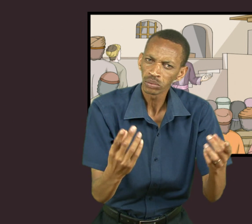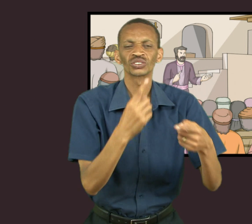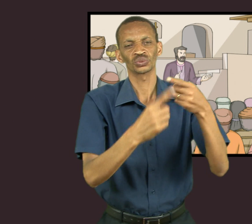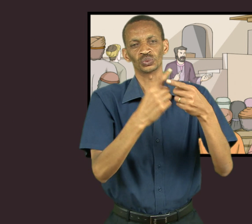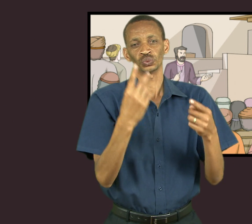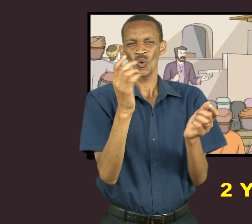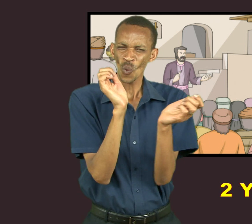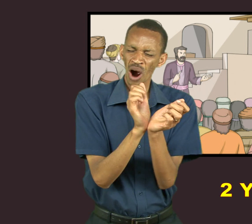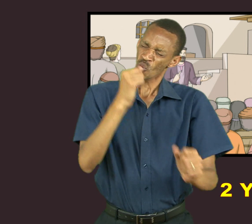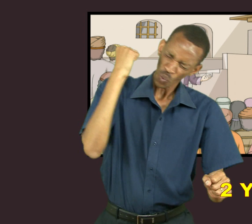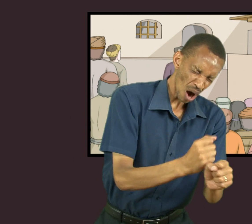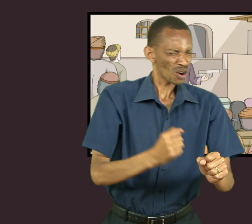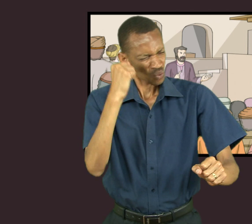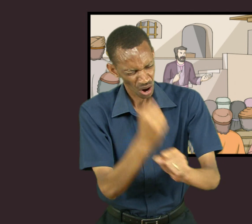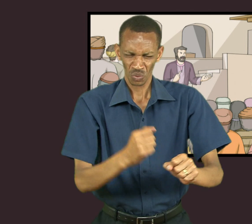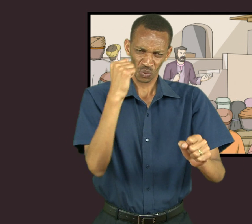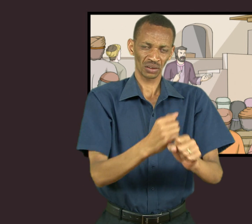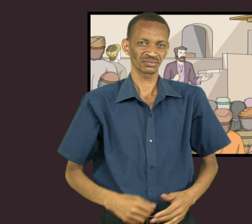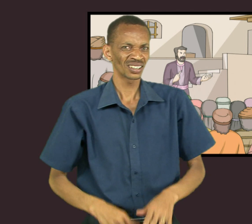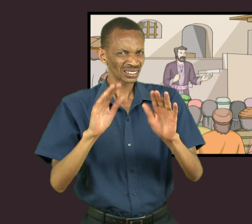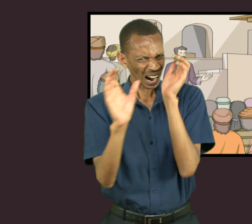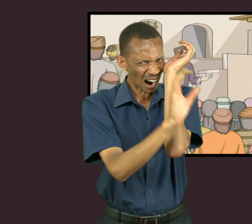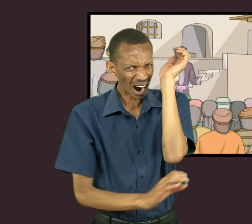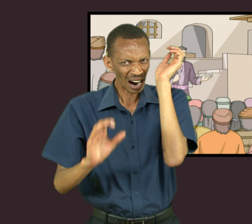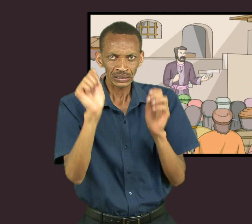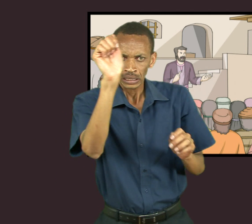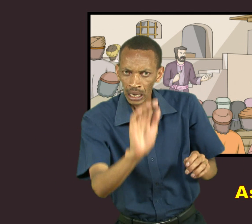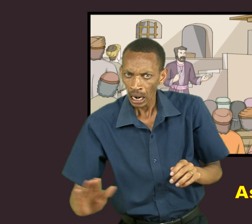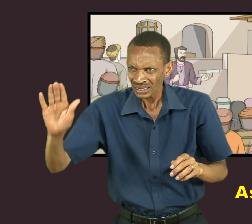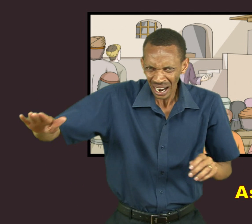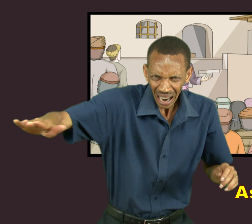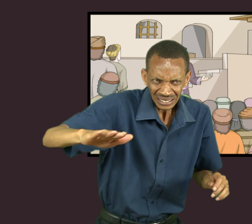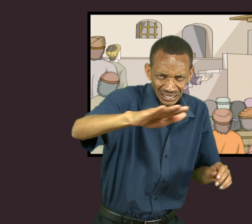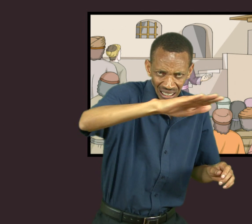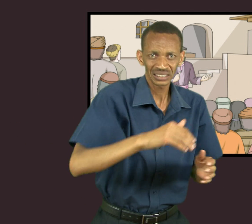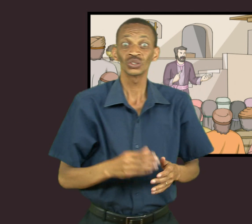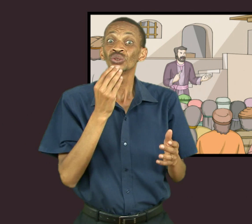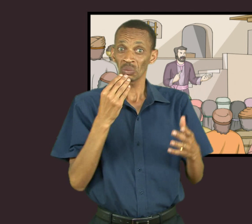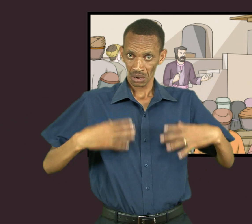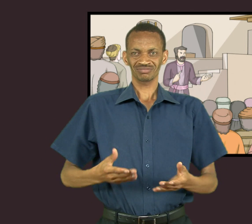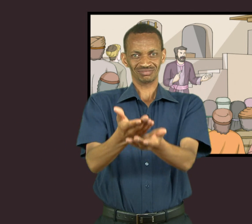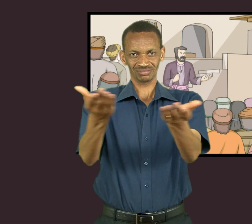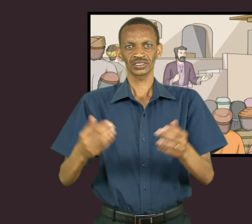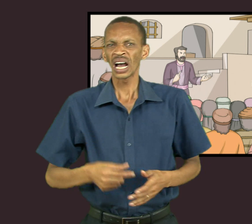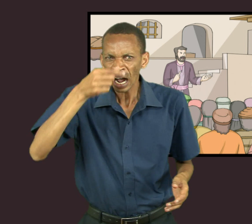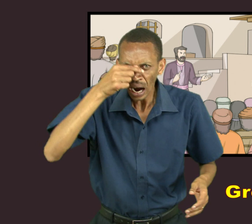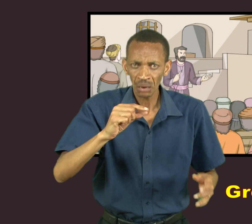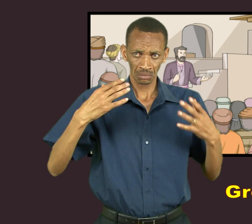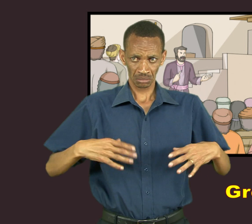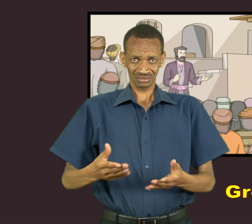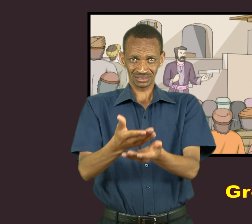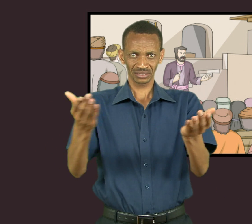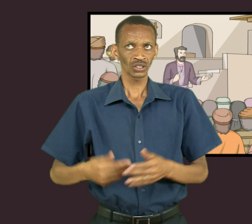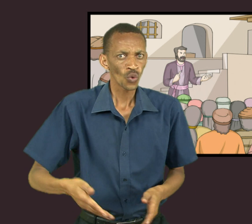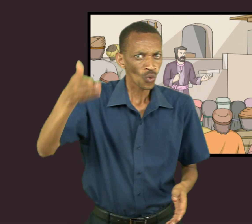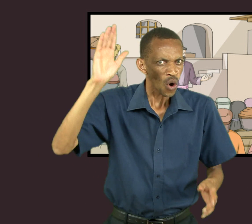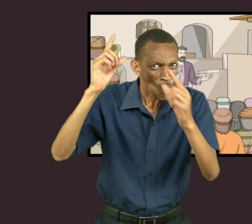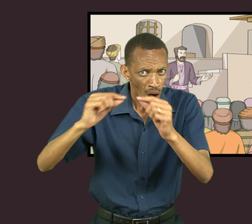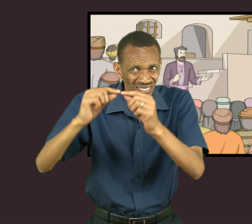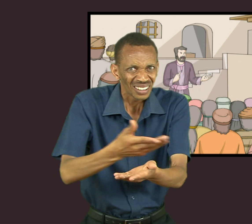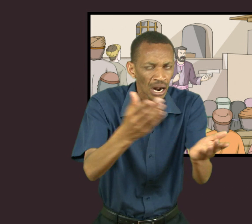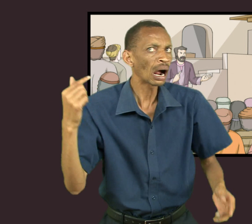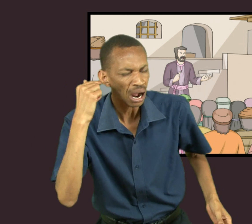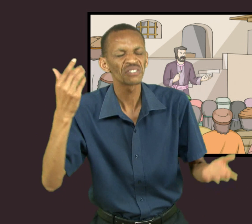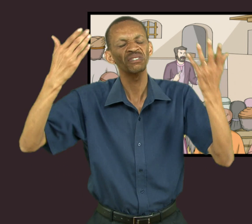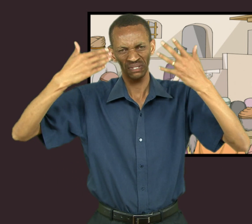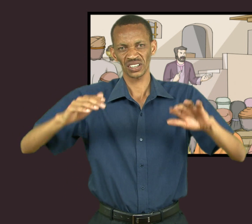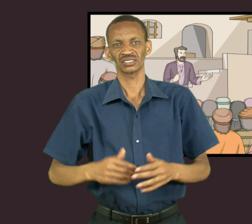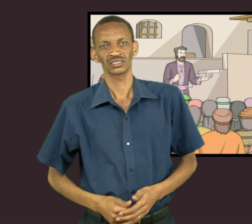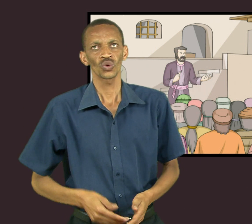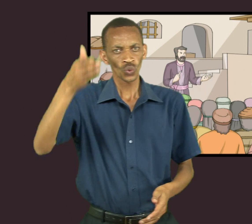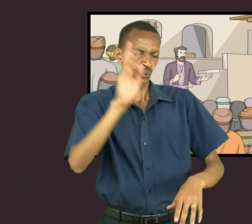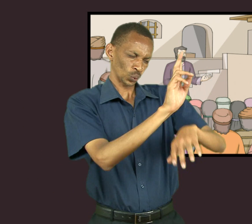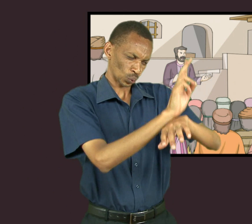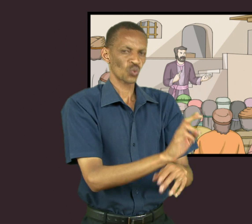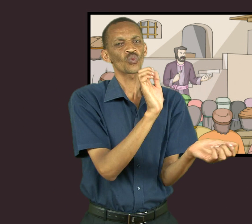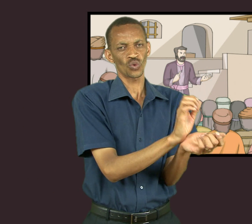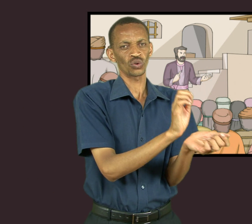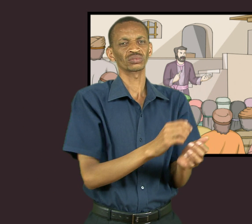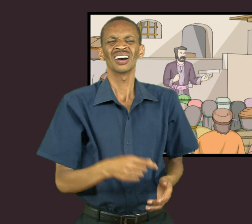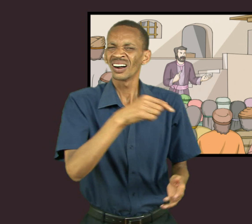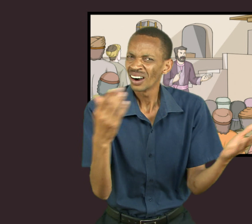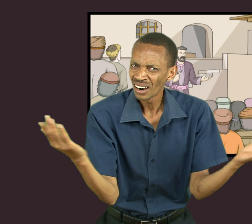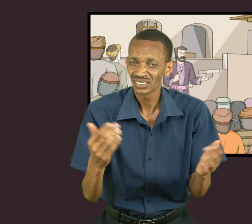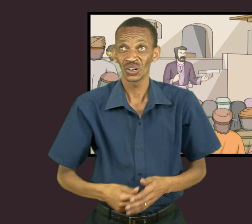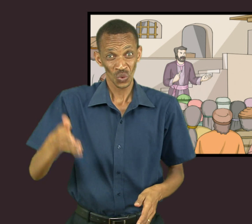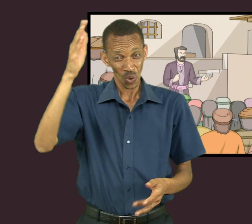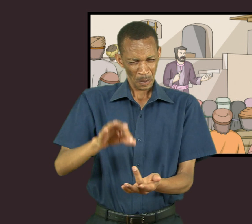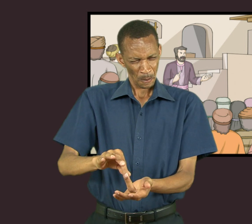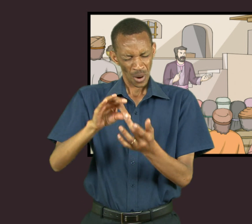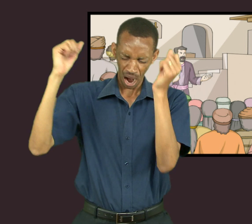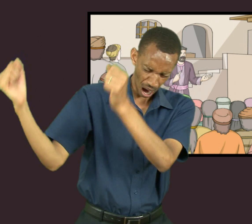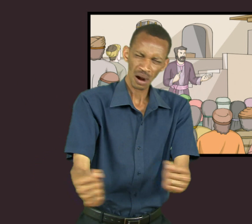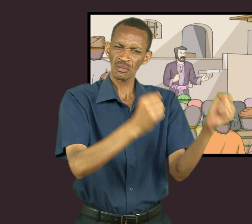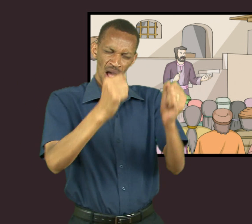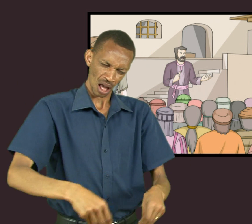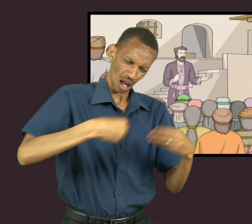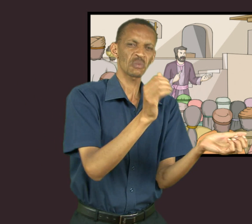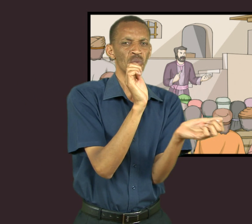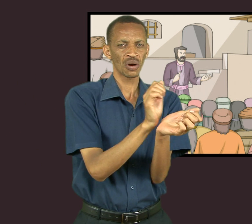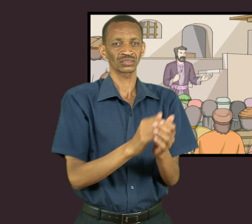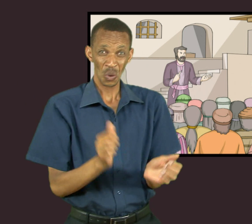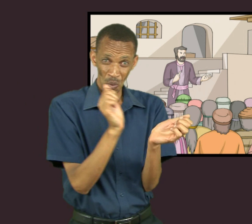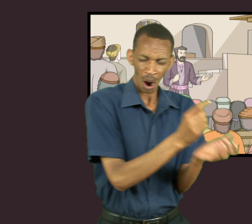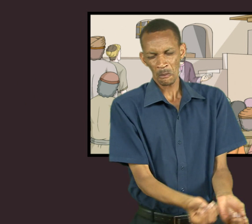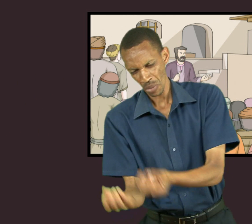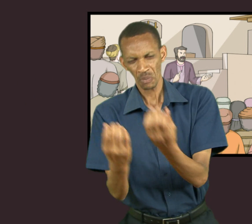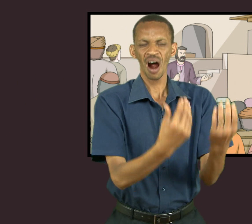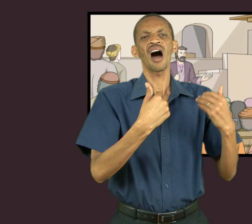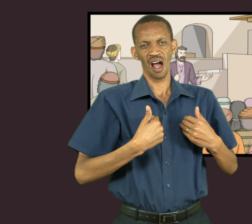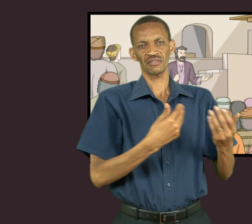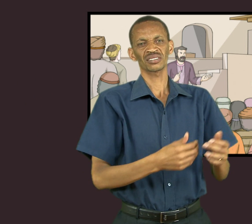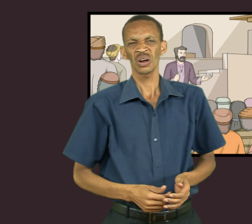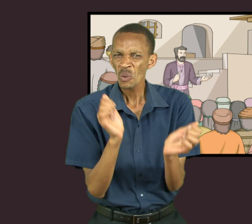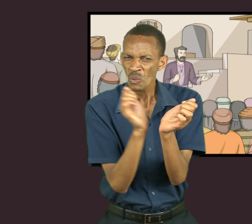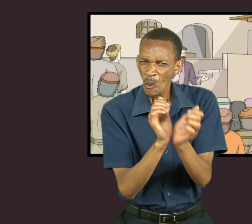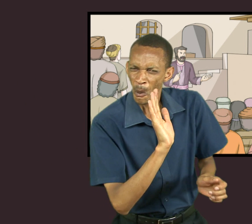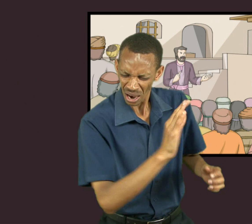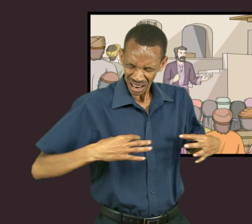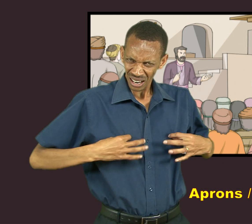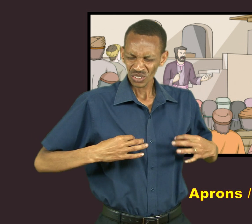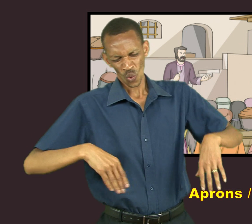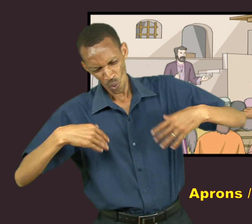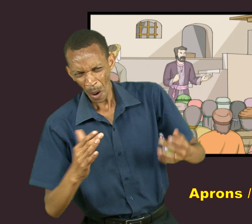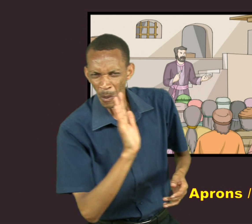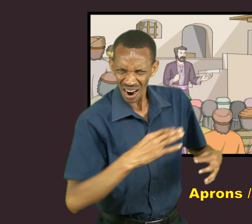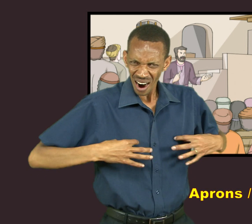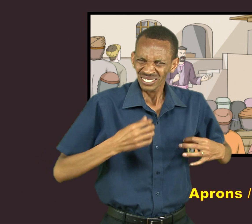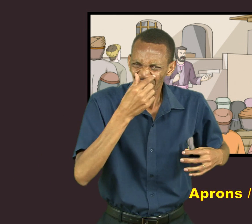This continued for two years, so that everyone who lived in the province of Asia, Jews and Greeks alike, heard the word of the Lord.